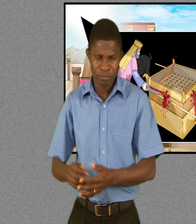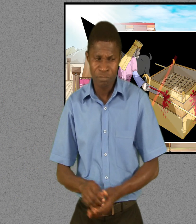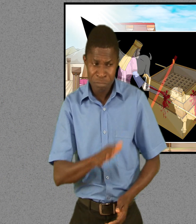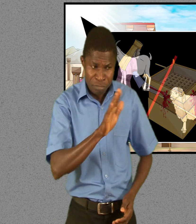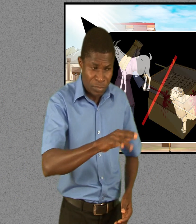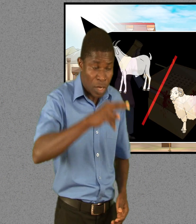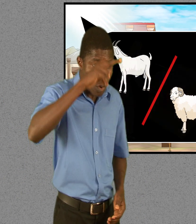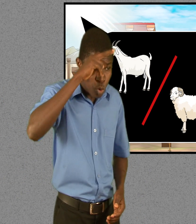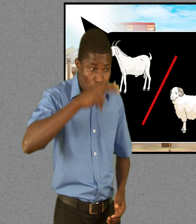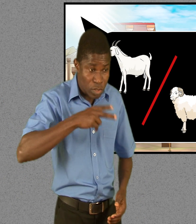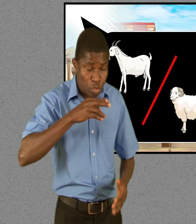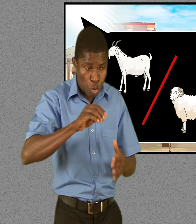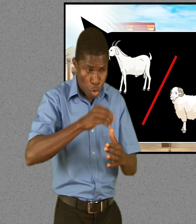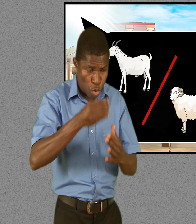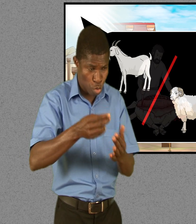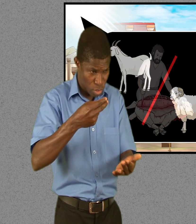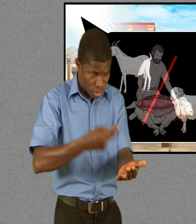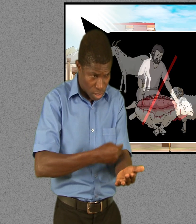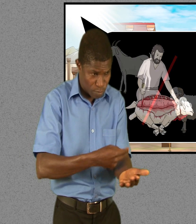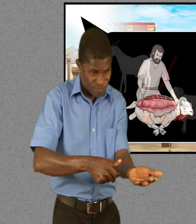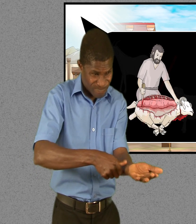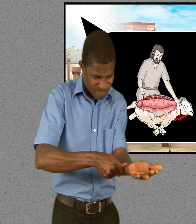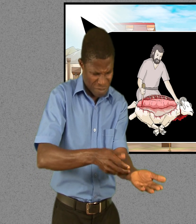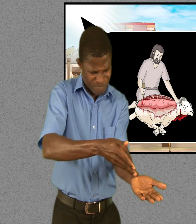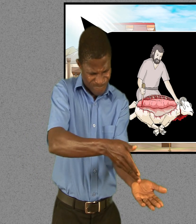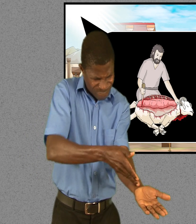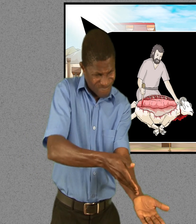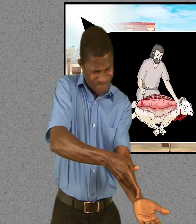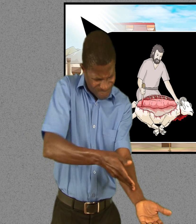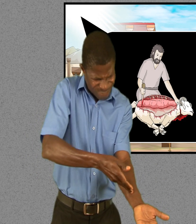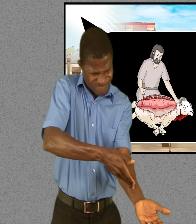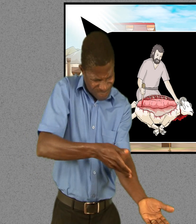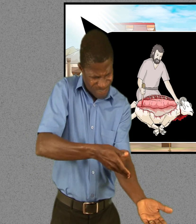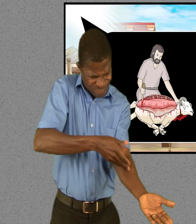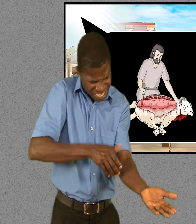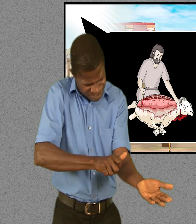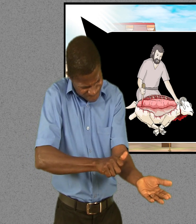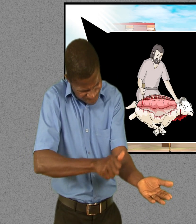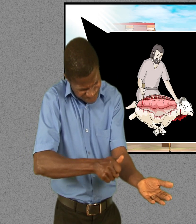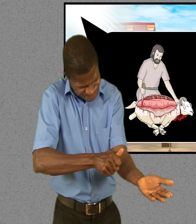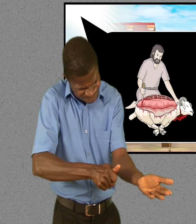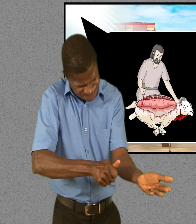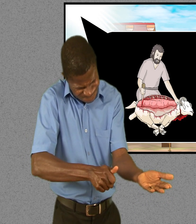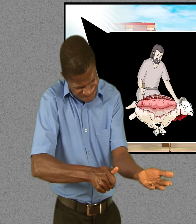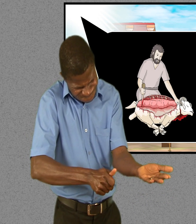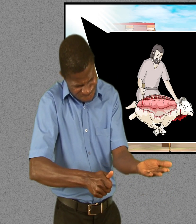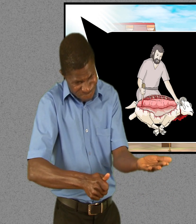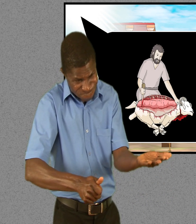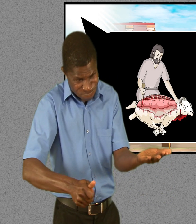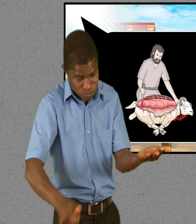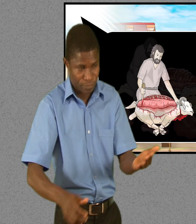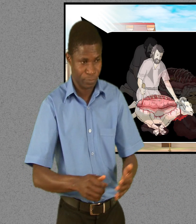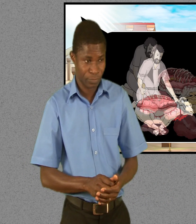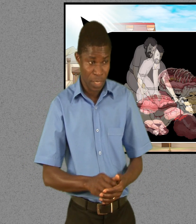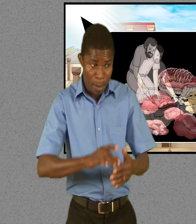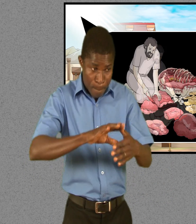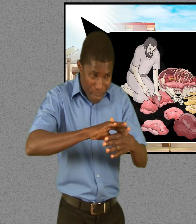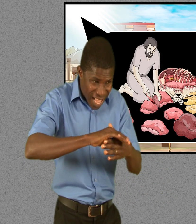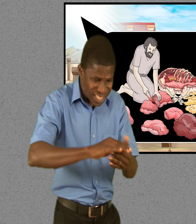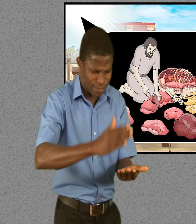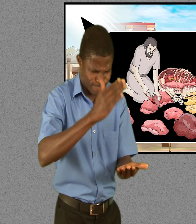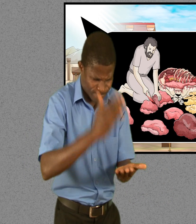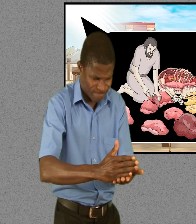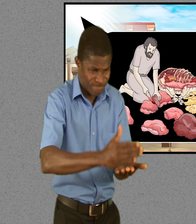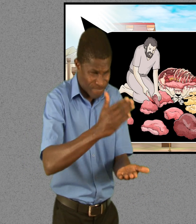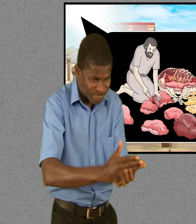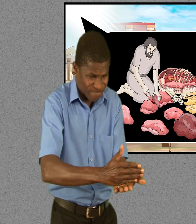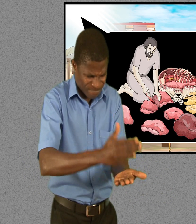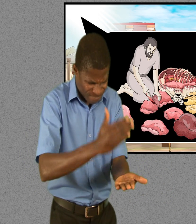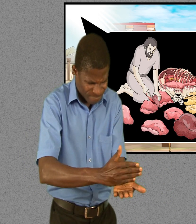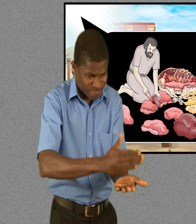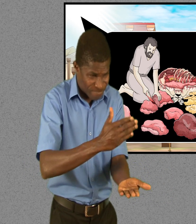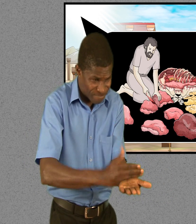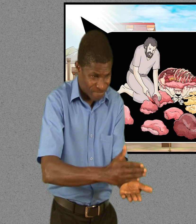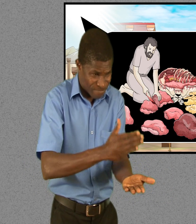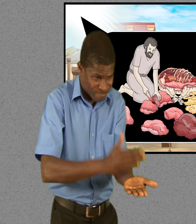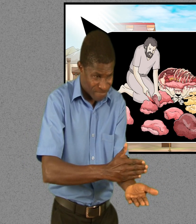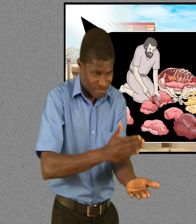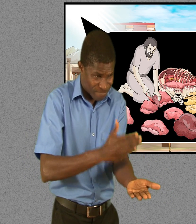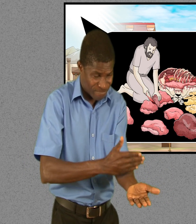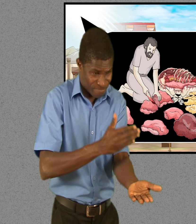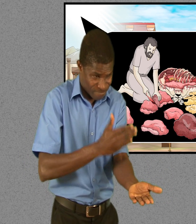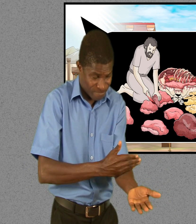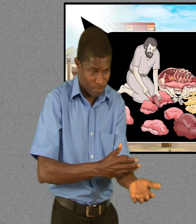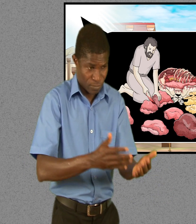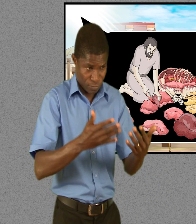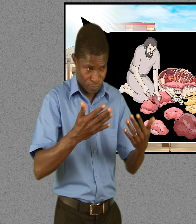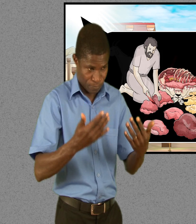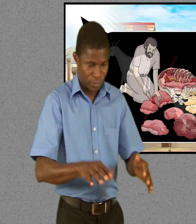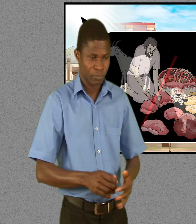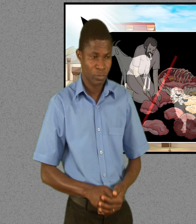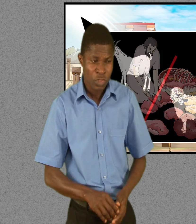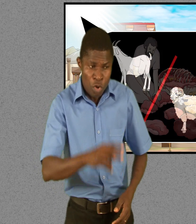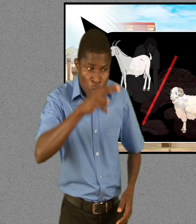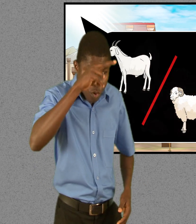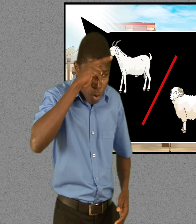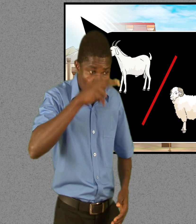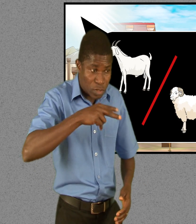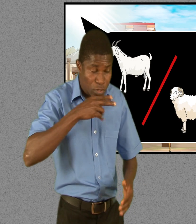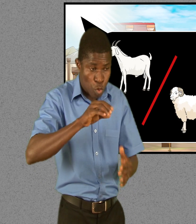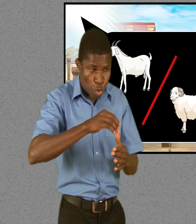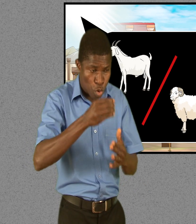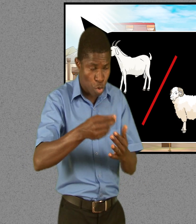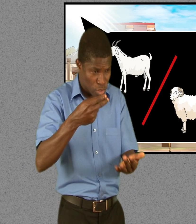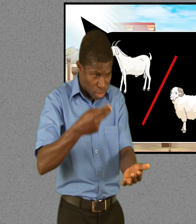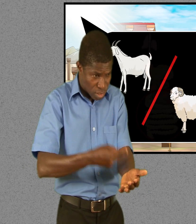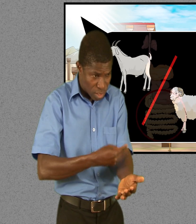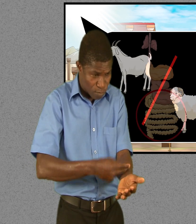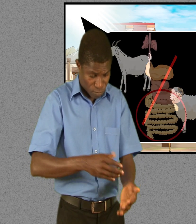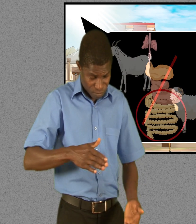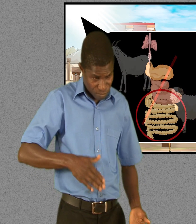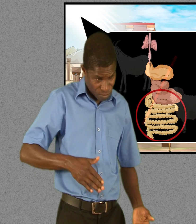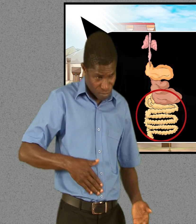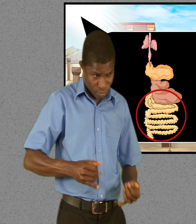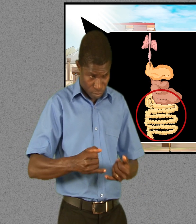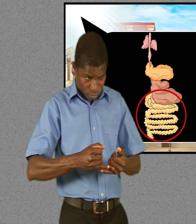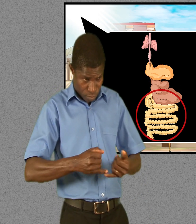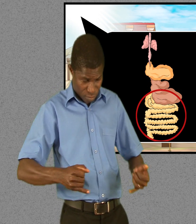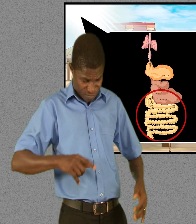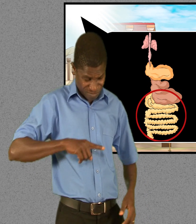He is to cut the animal into pieces, and the priest shall arrange them, including the head and fat, atop the burning wood that is on the altar.